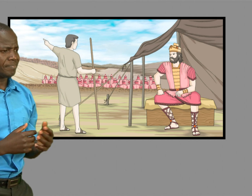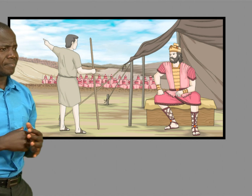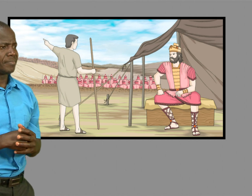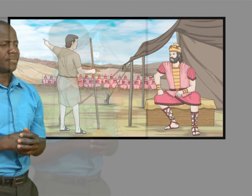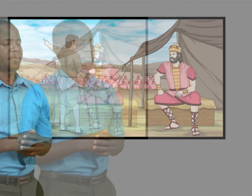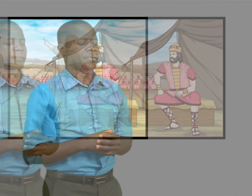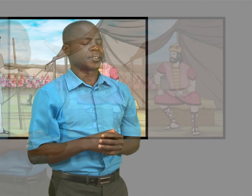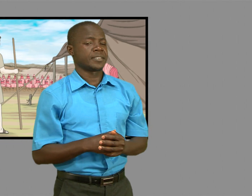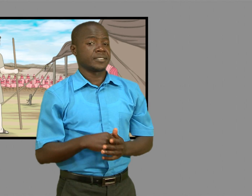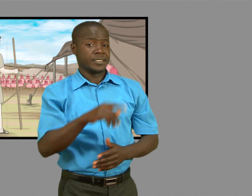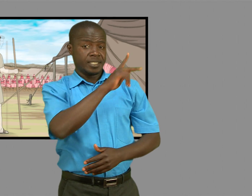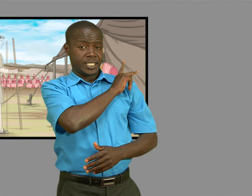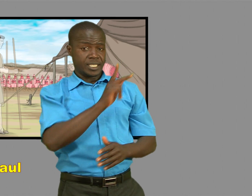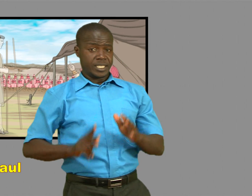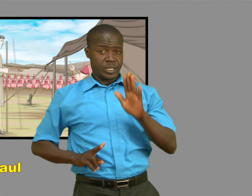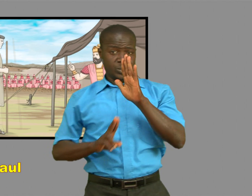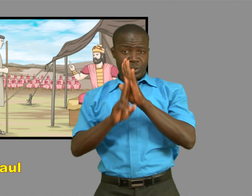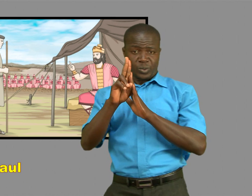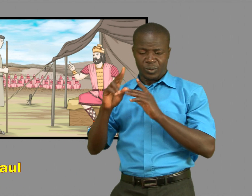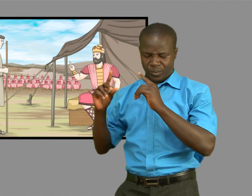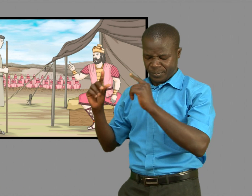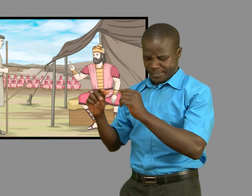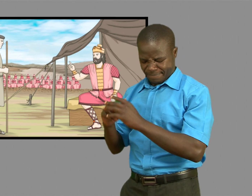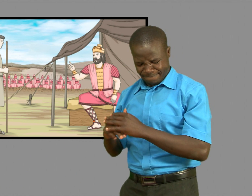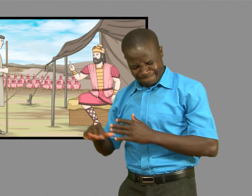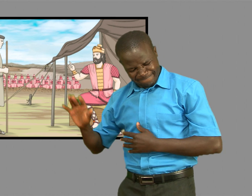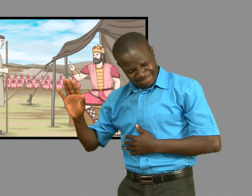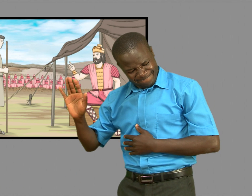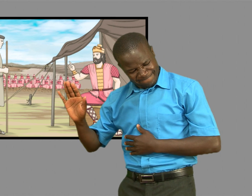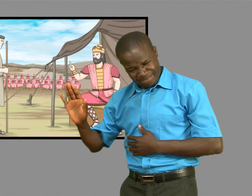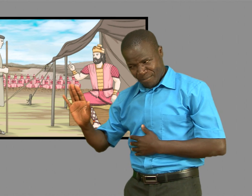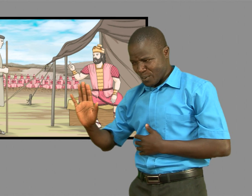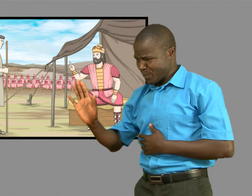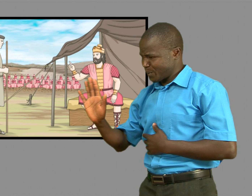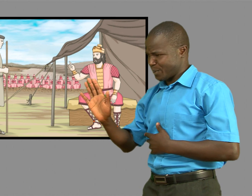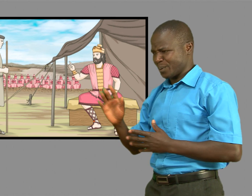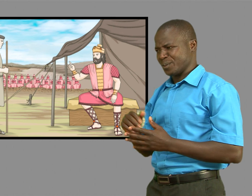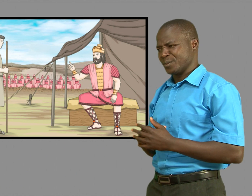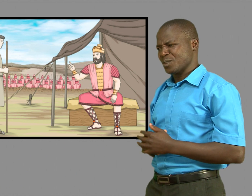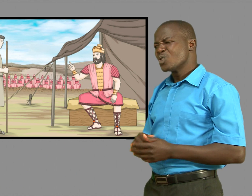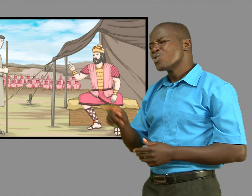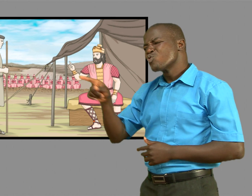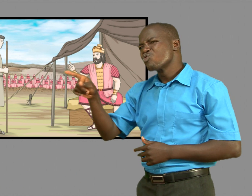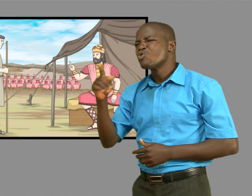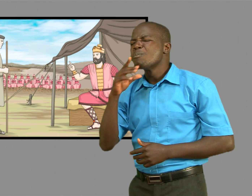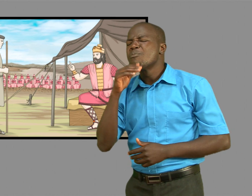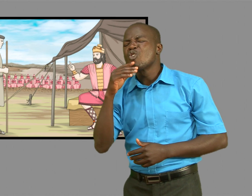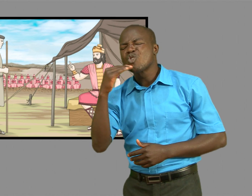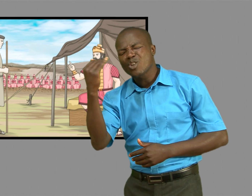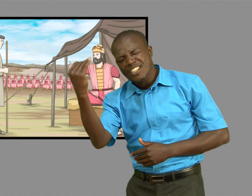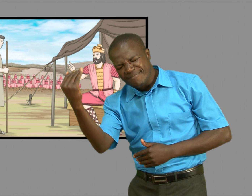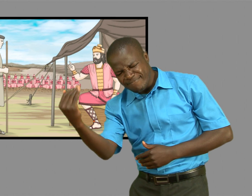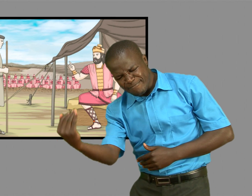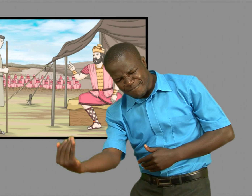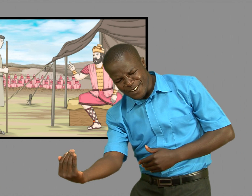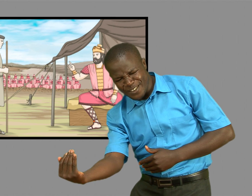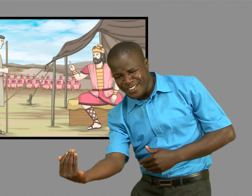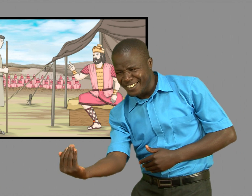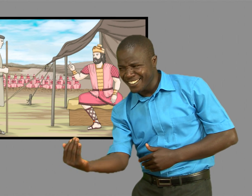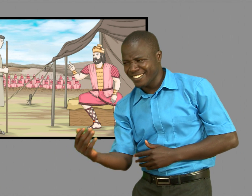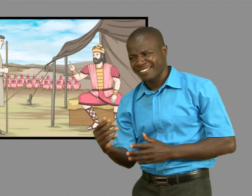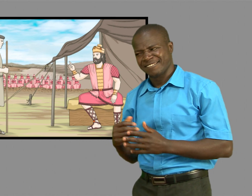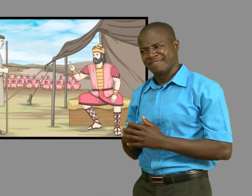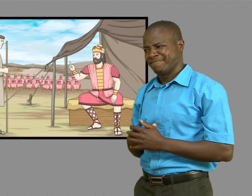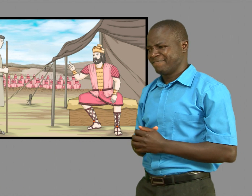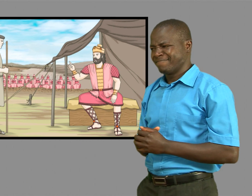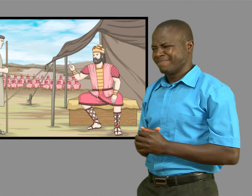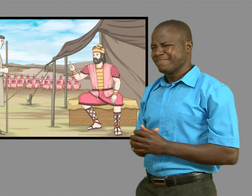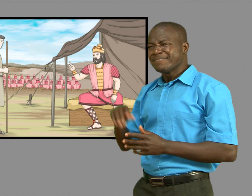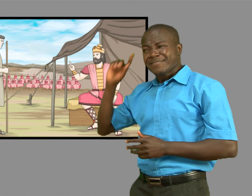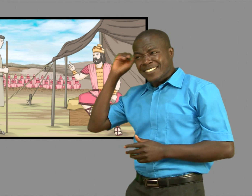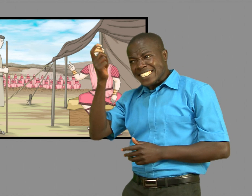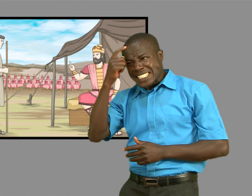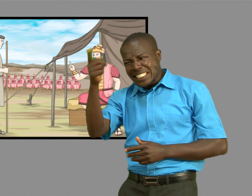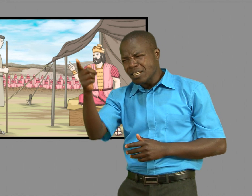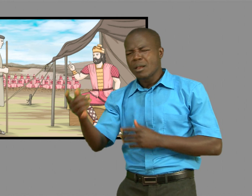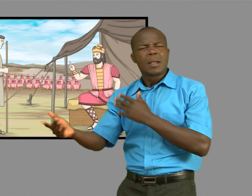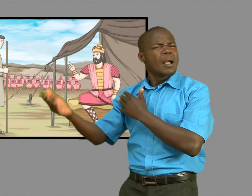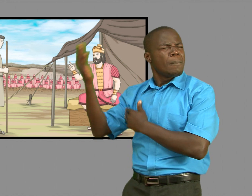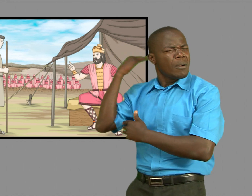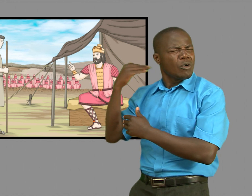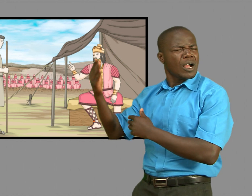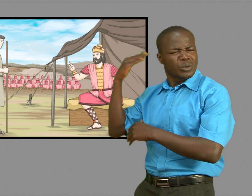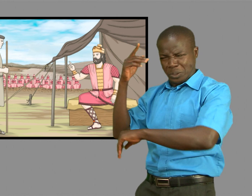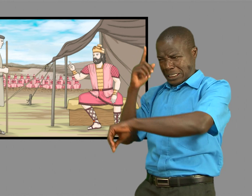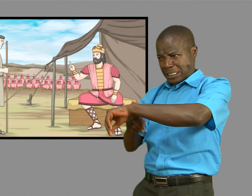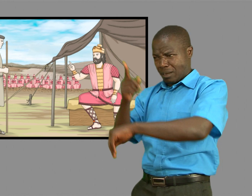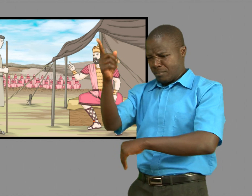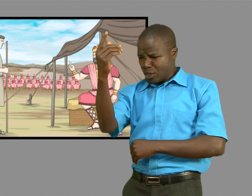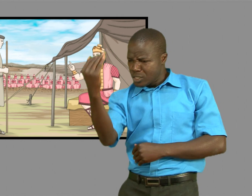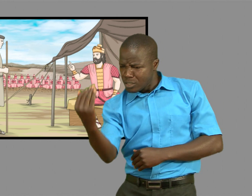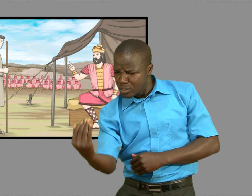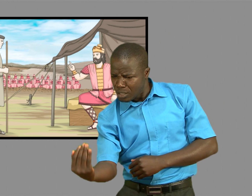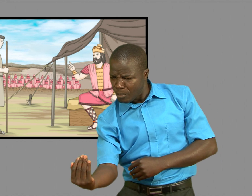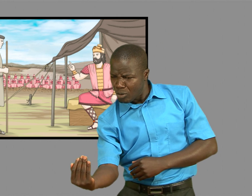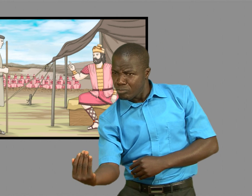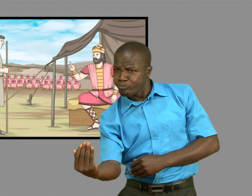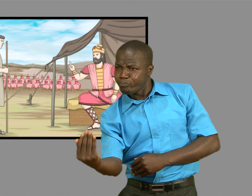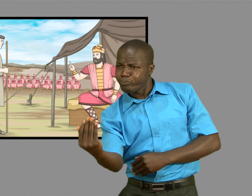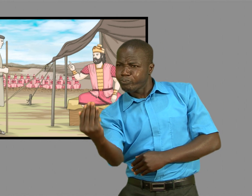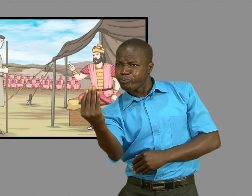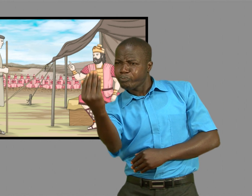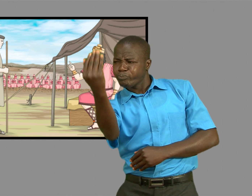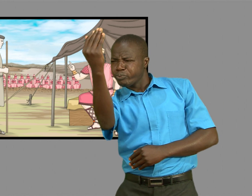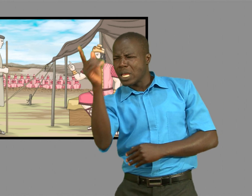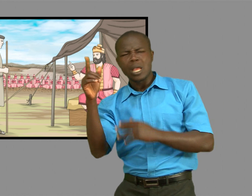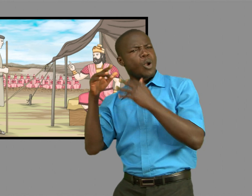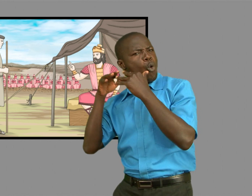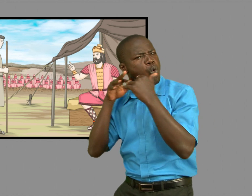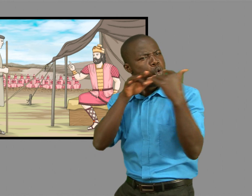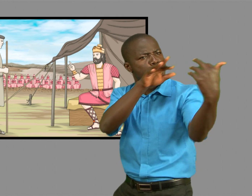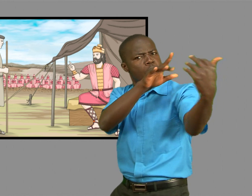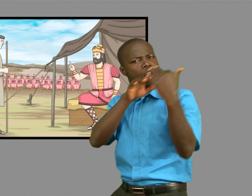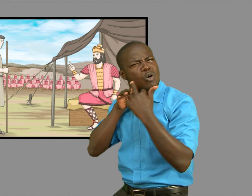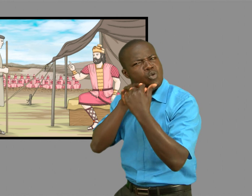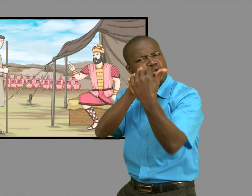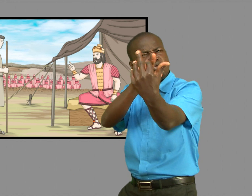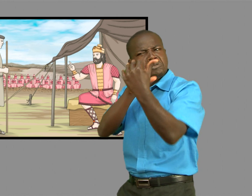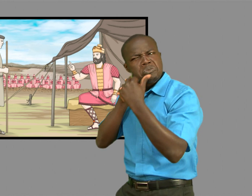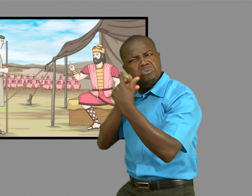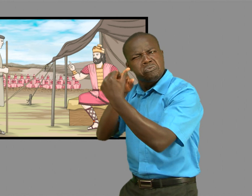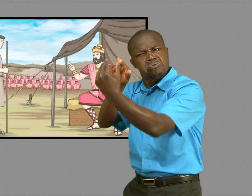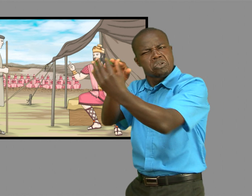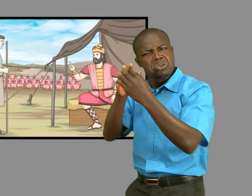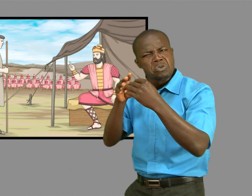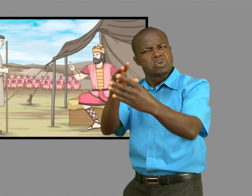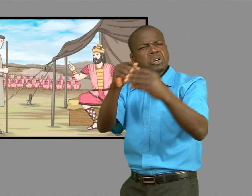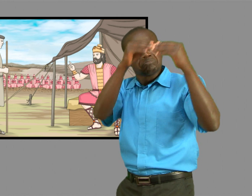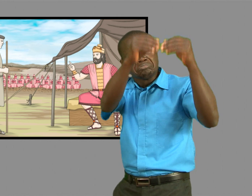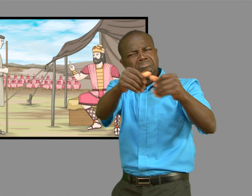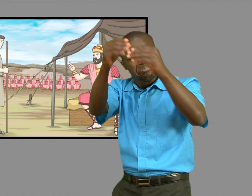But Saul replied, “You cannot go out against this Philistine to fight him.